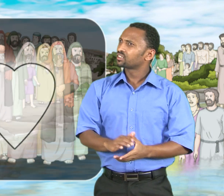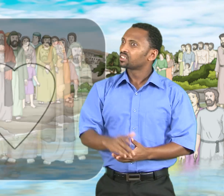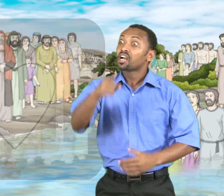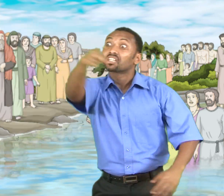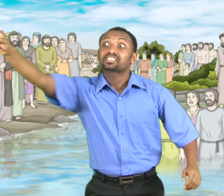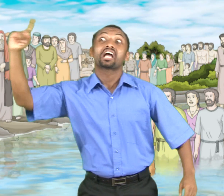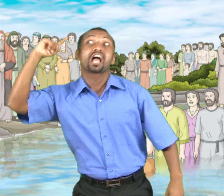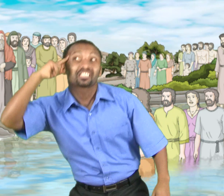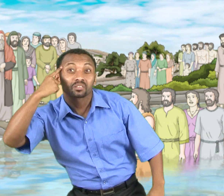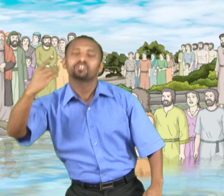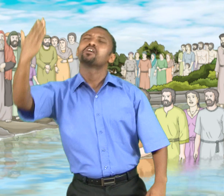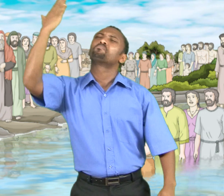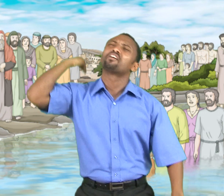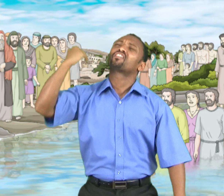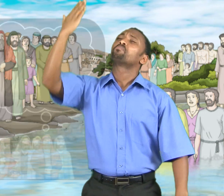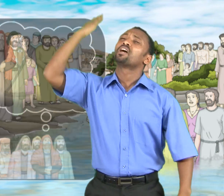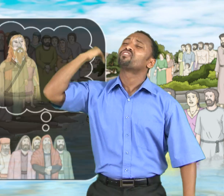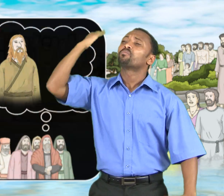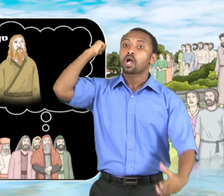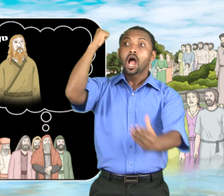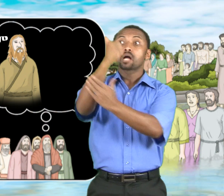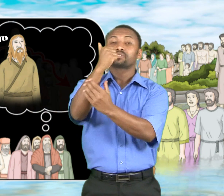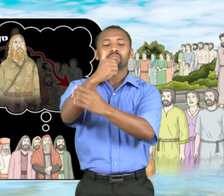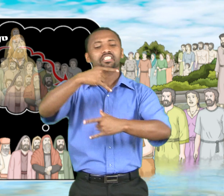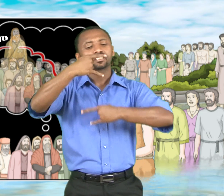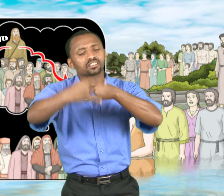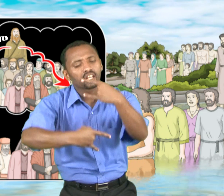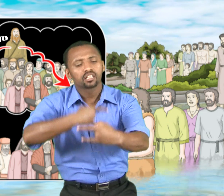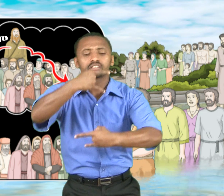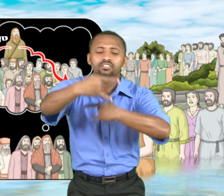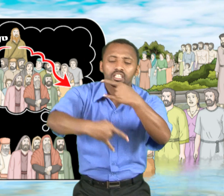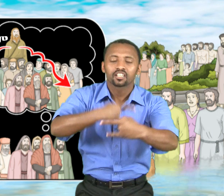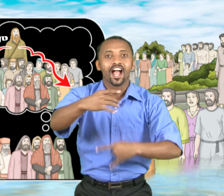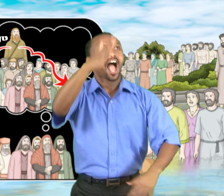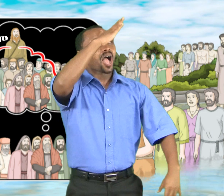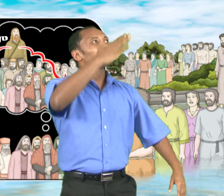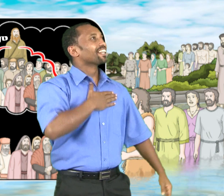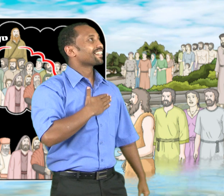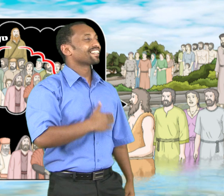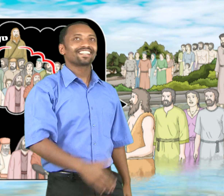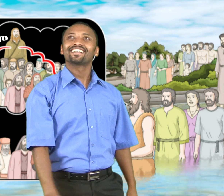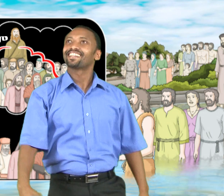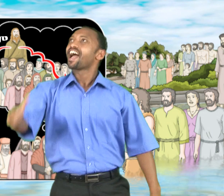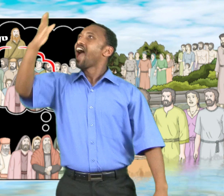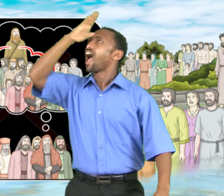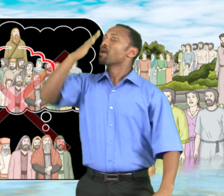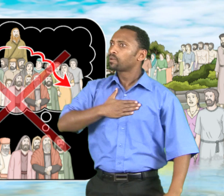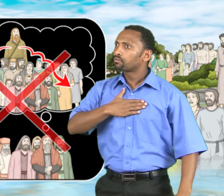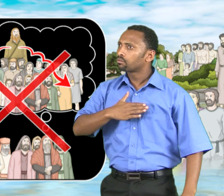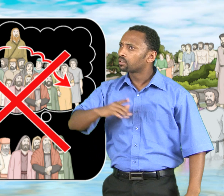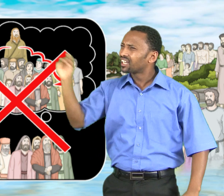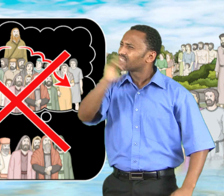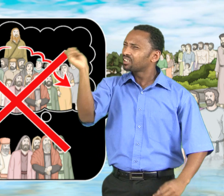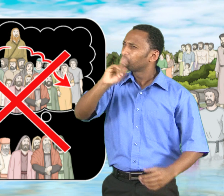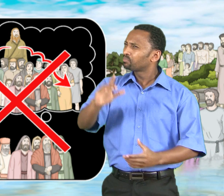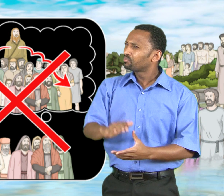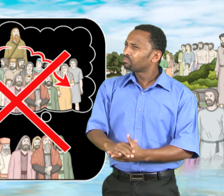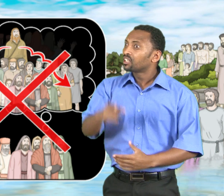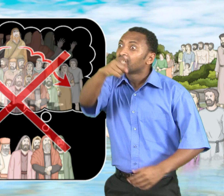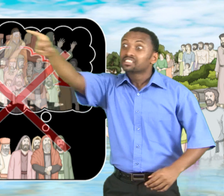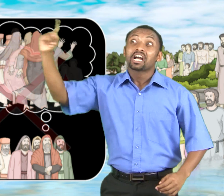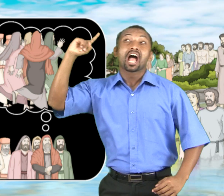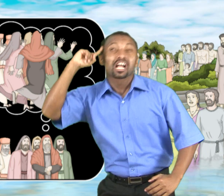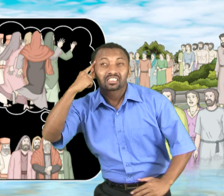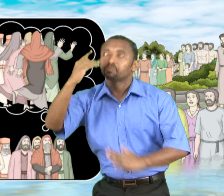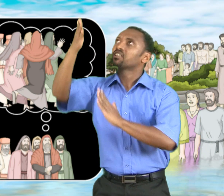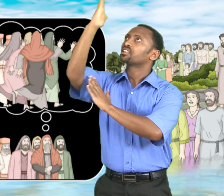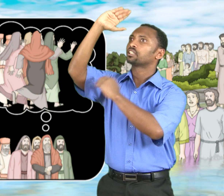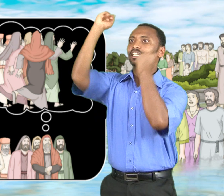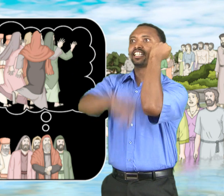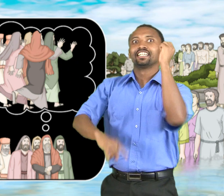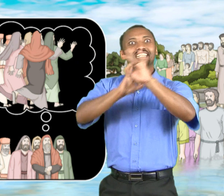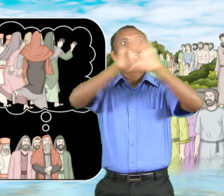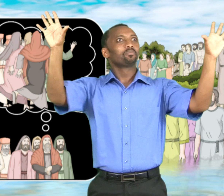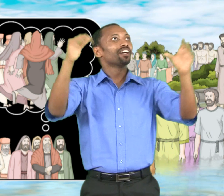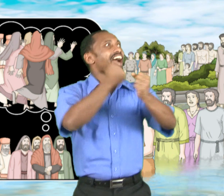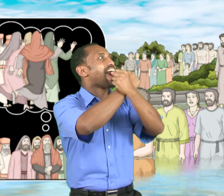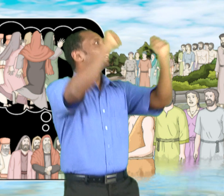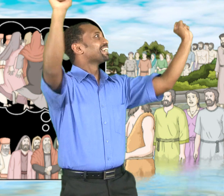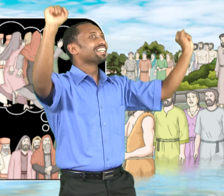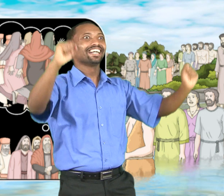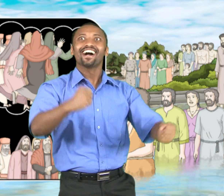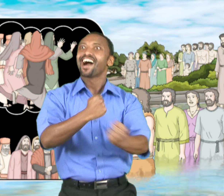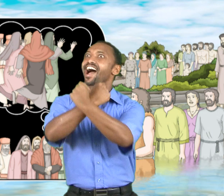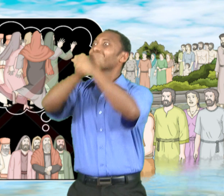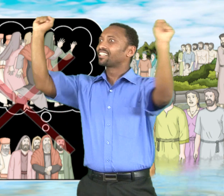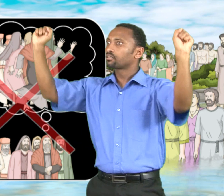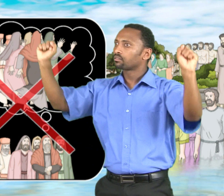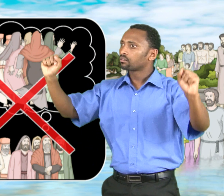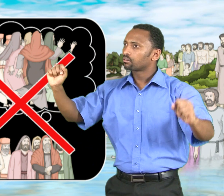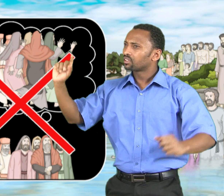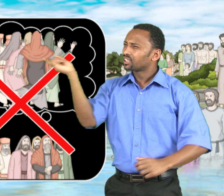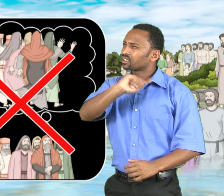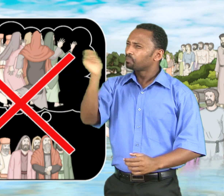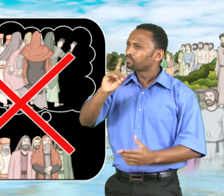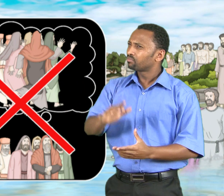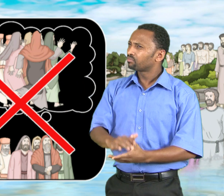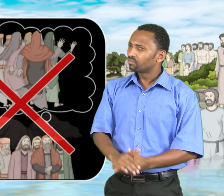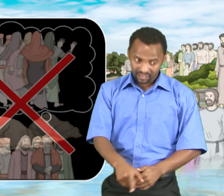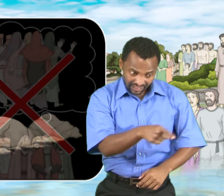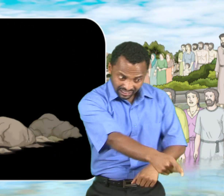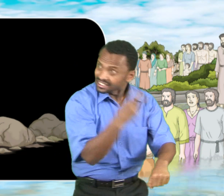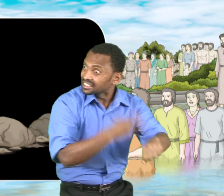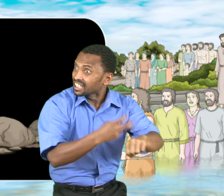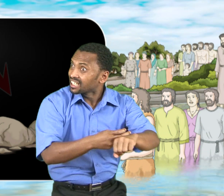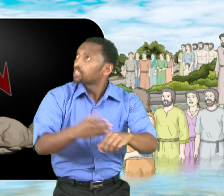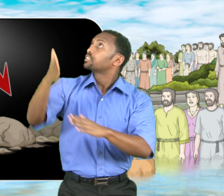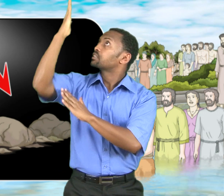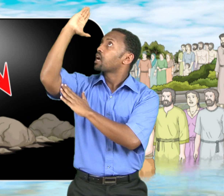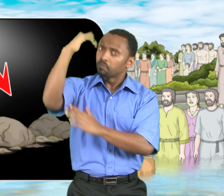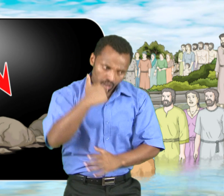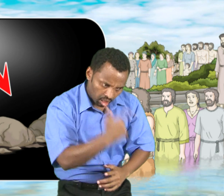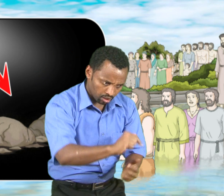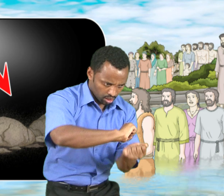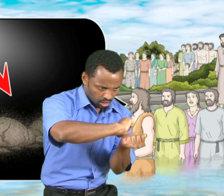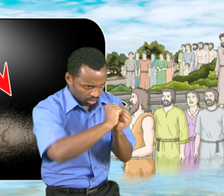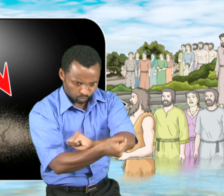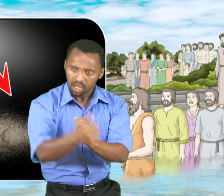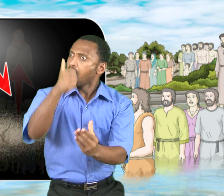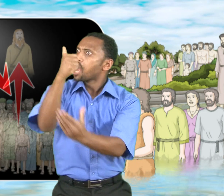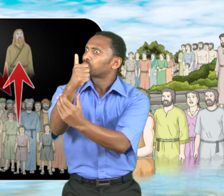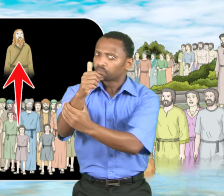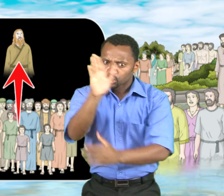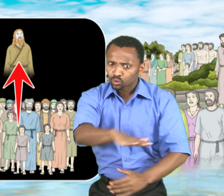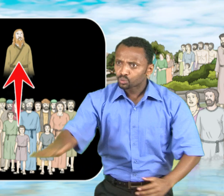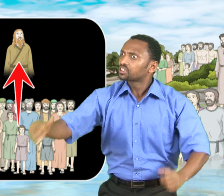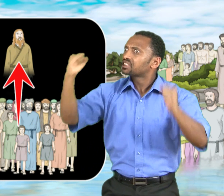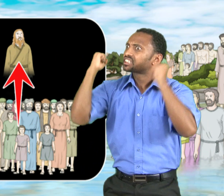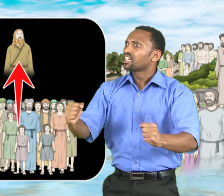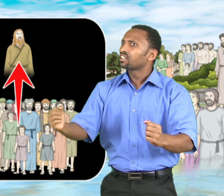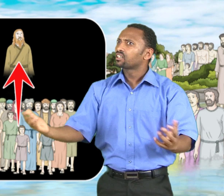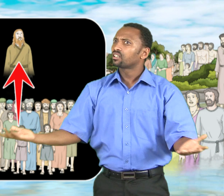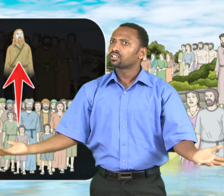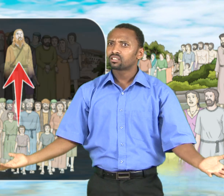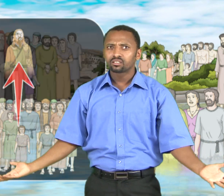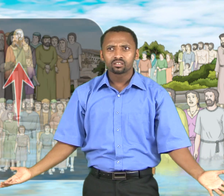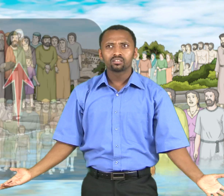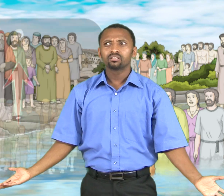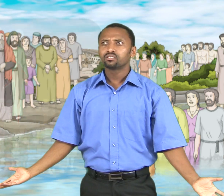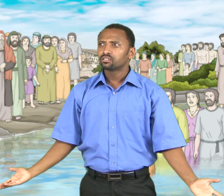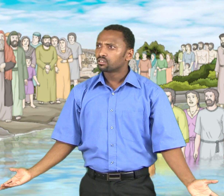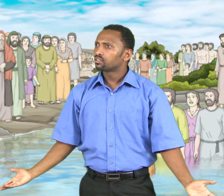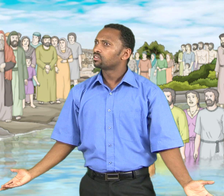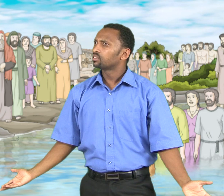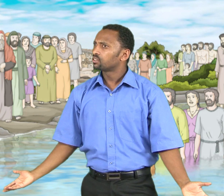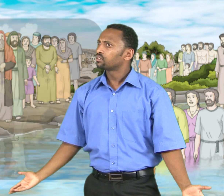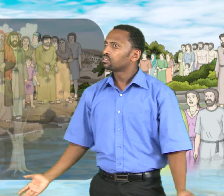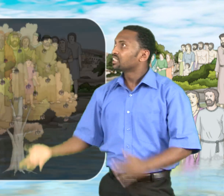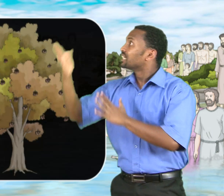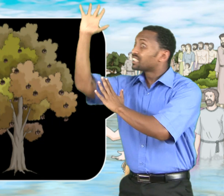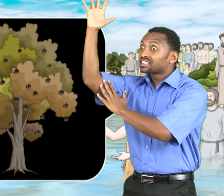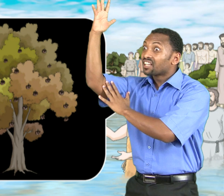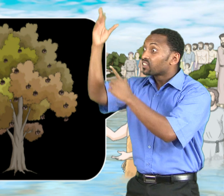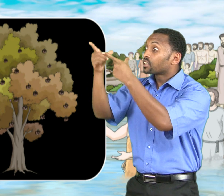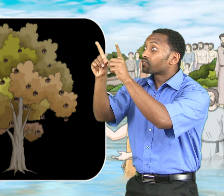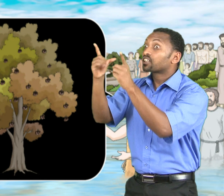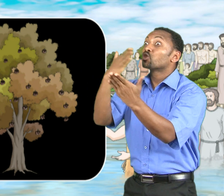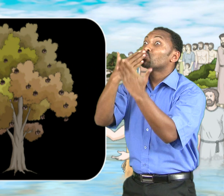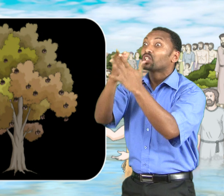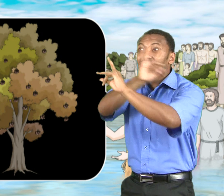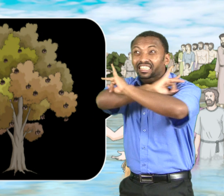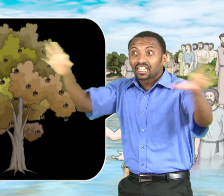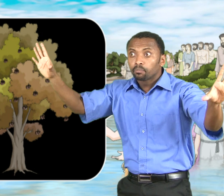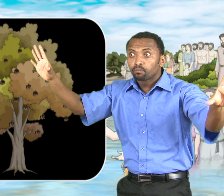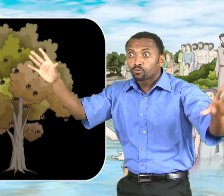And do not presume to say to yourselves, ‘We have Abraham as our father.’ For I tell you that out of these stones God can raise up children for Abraham.